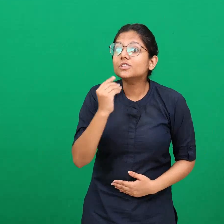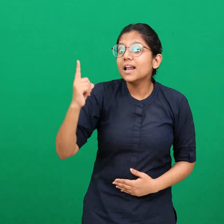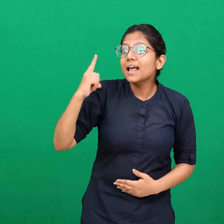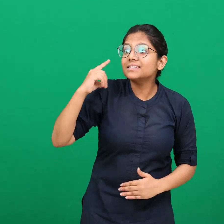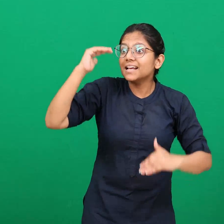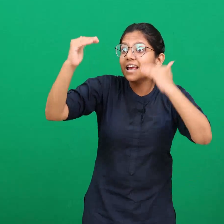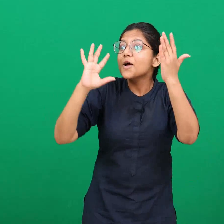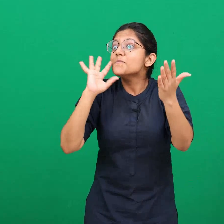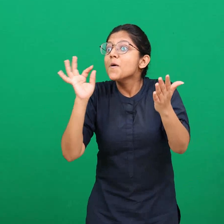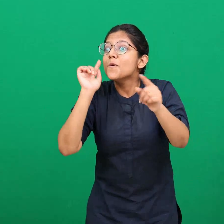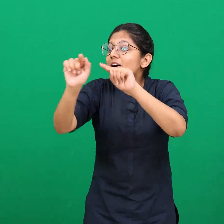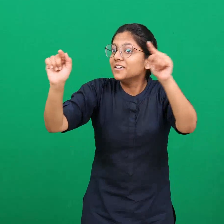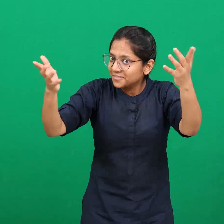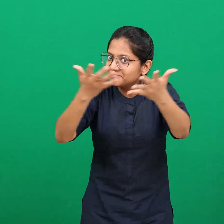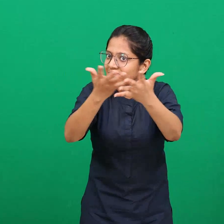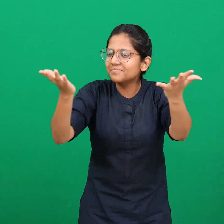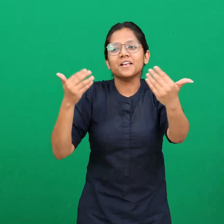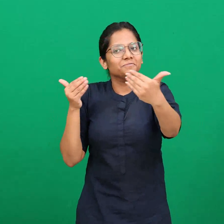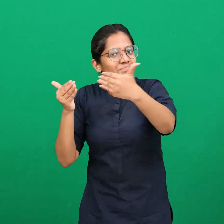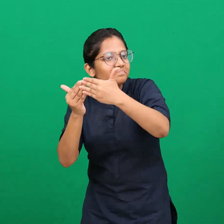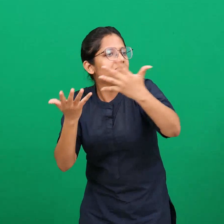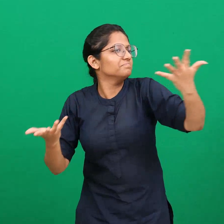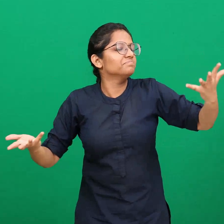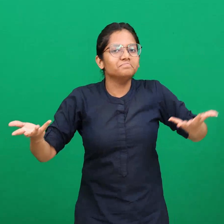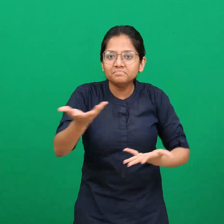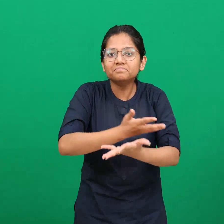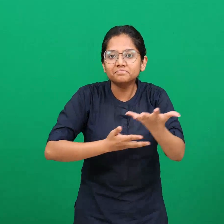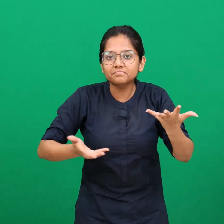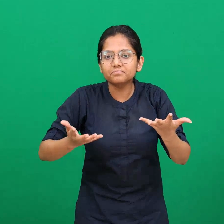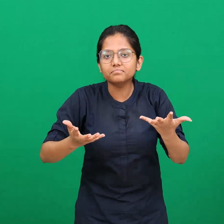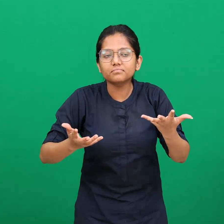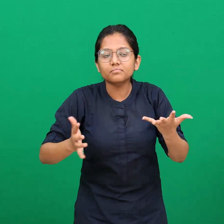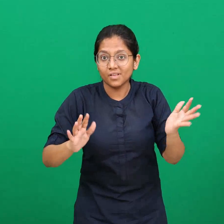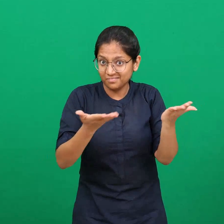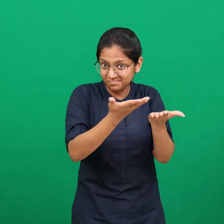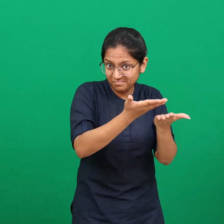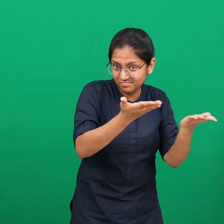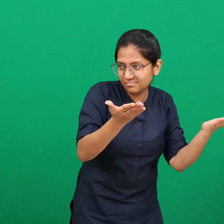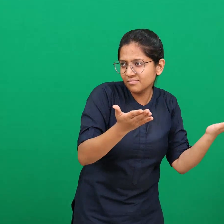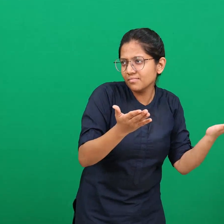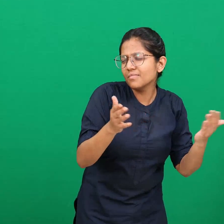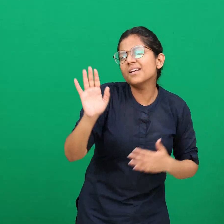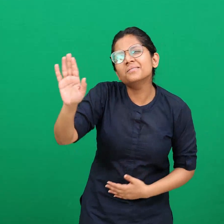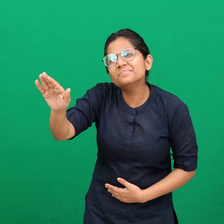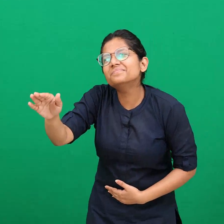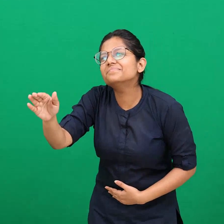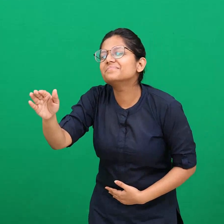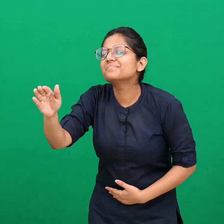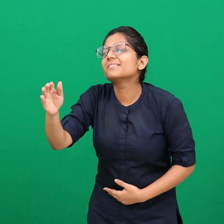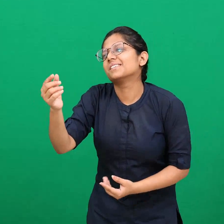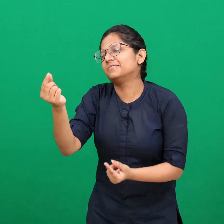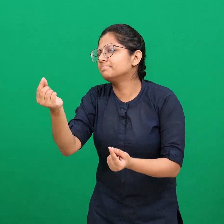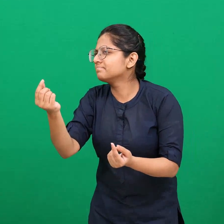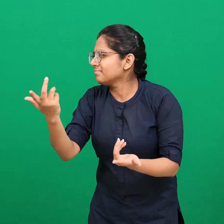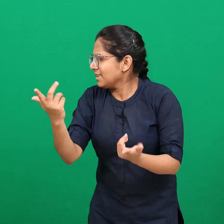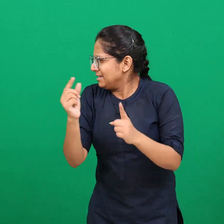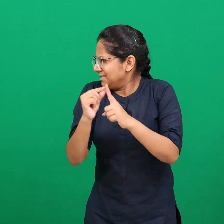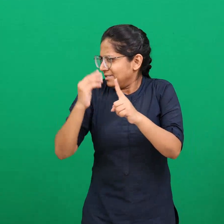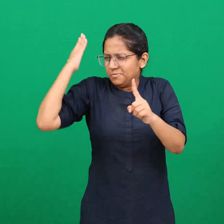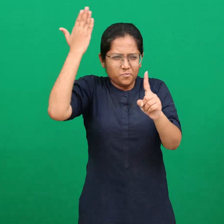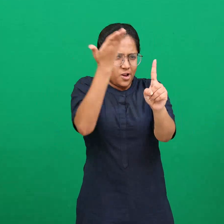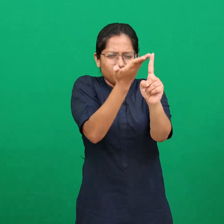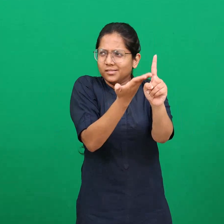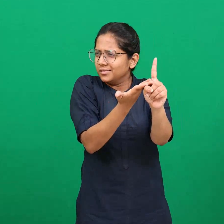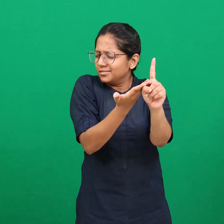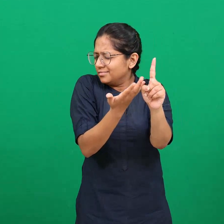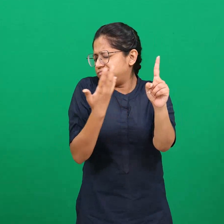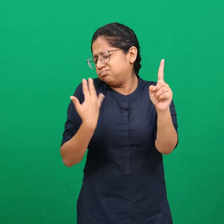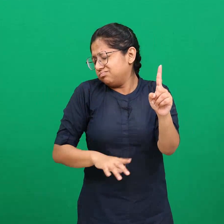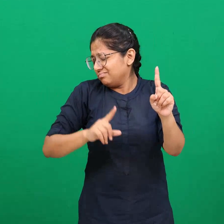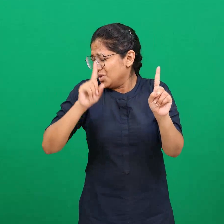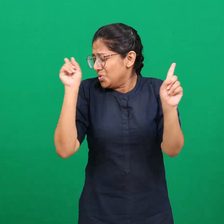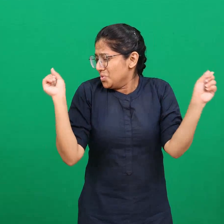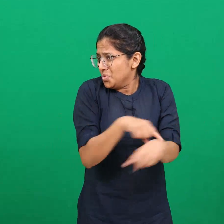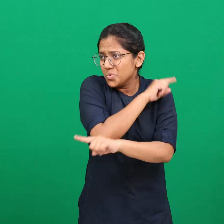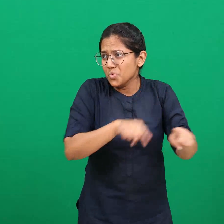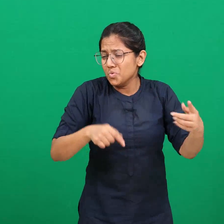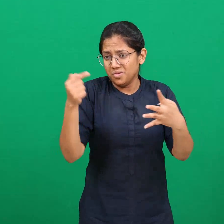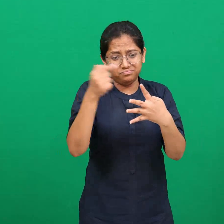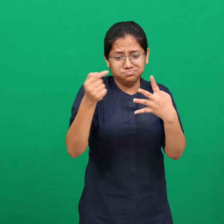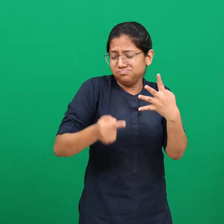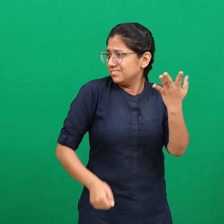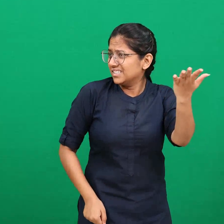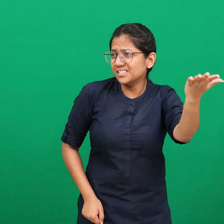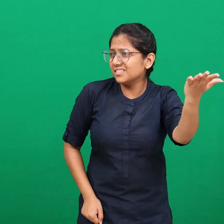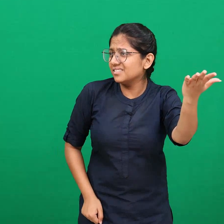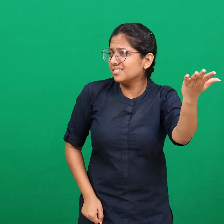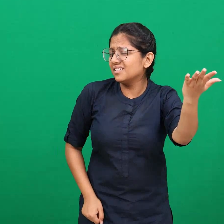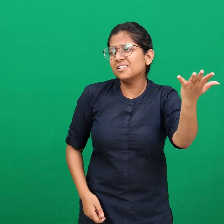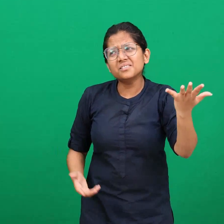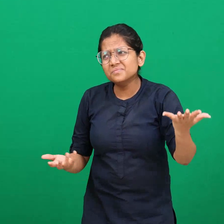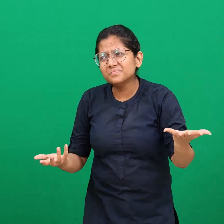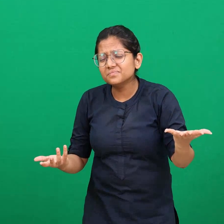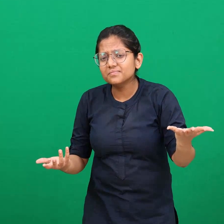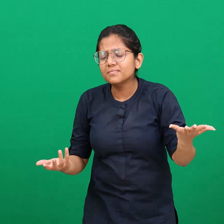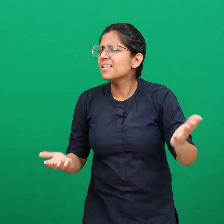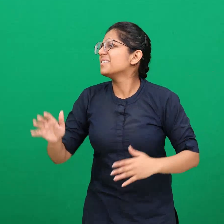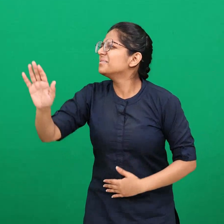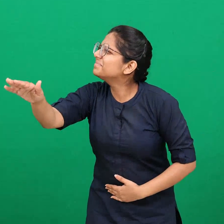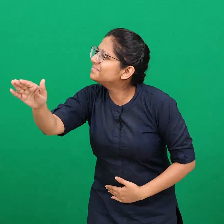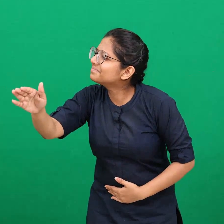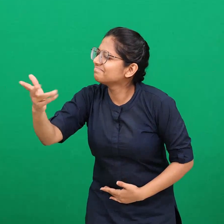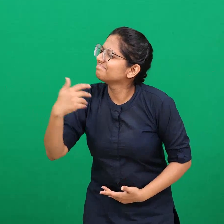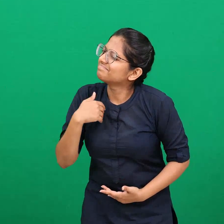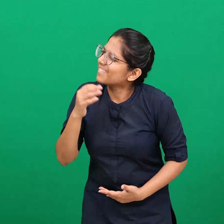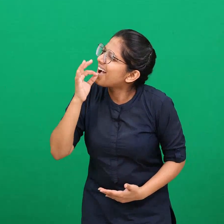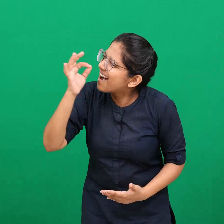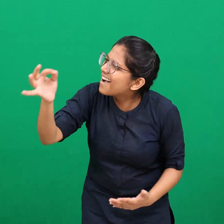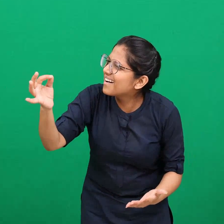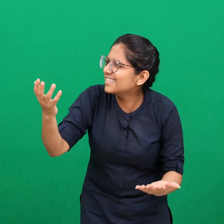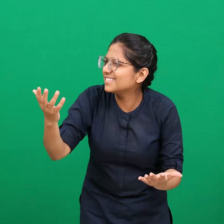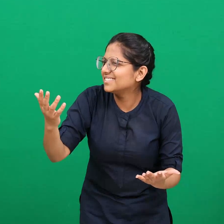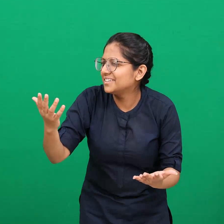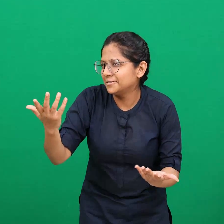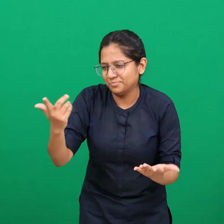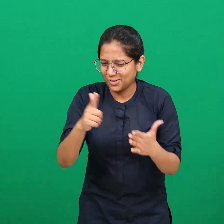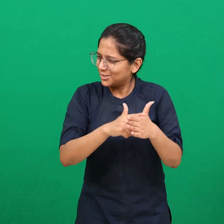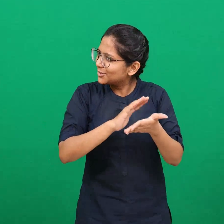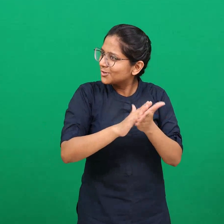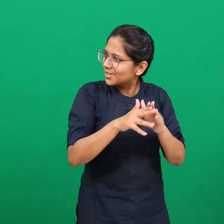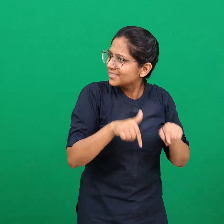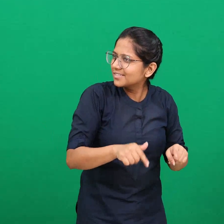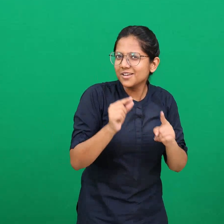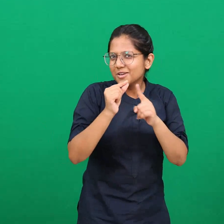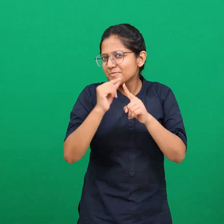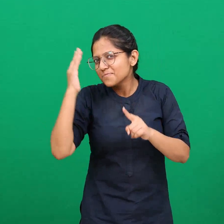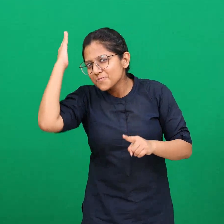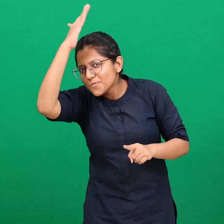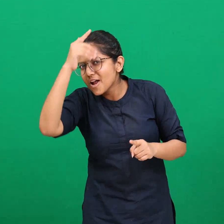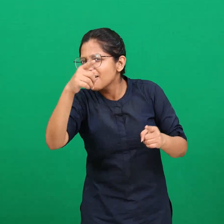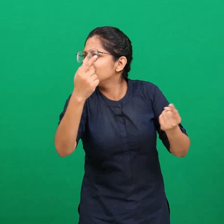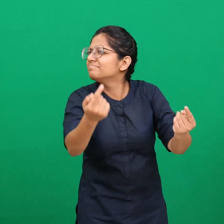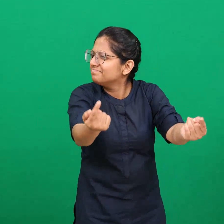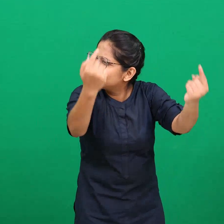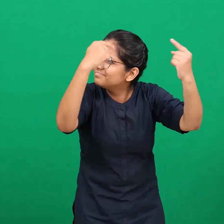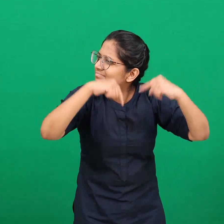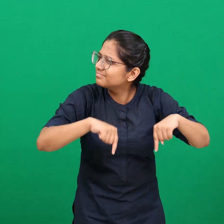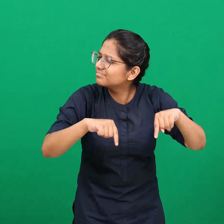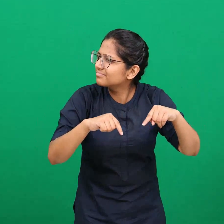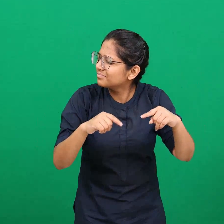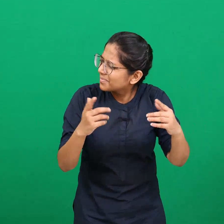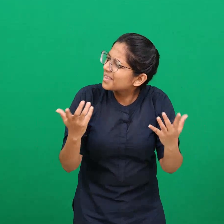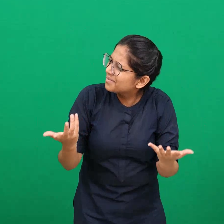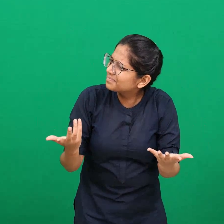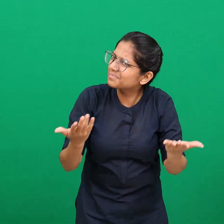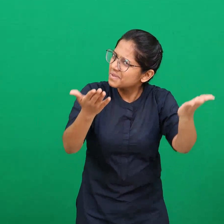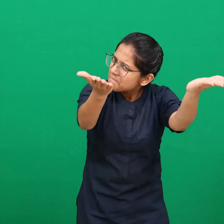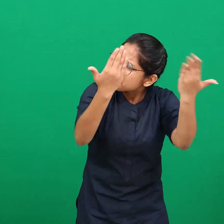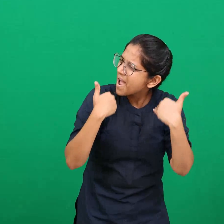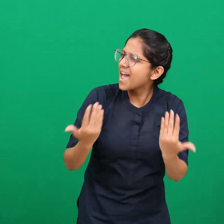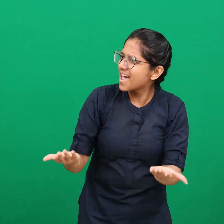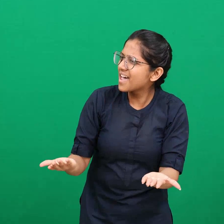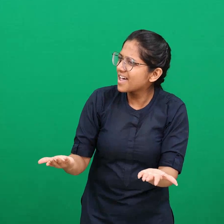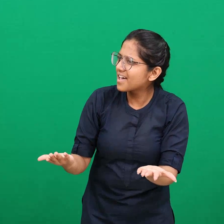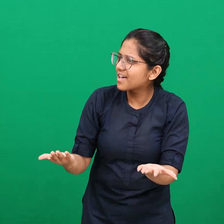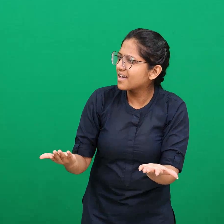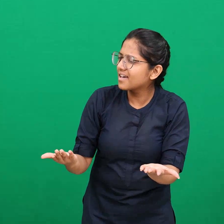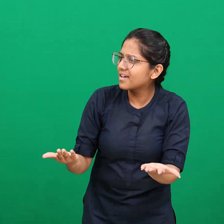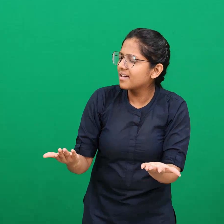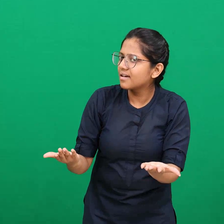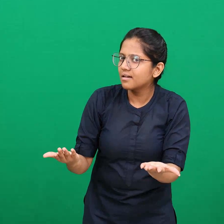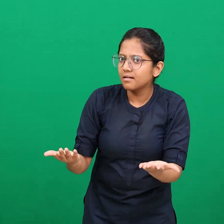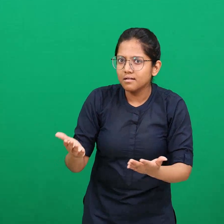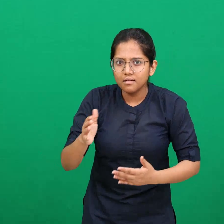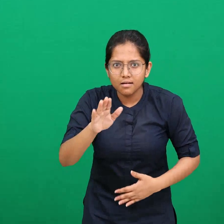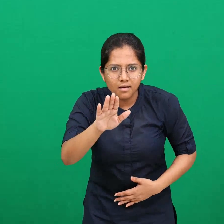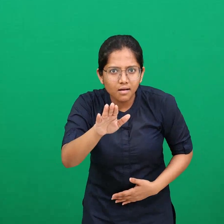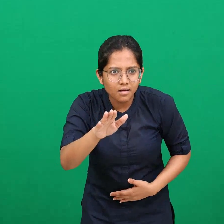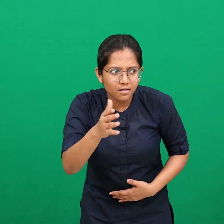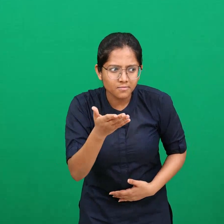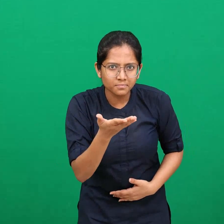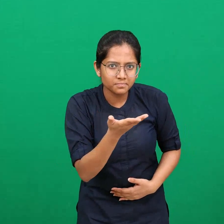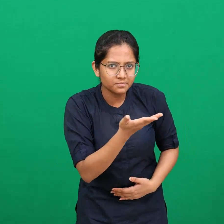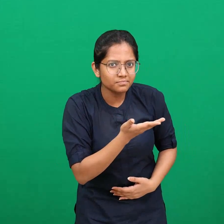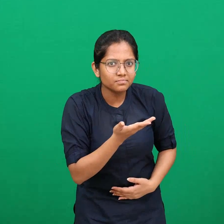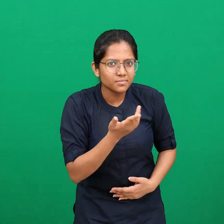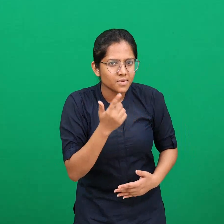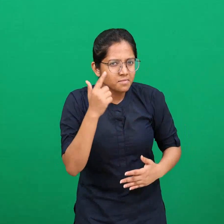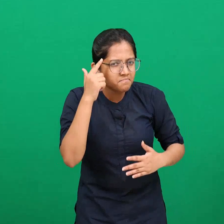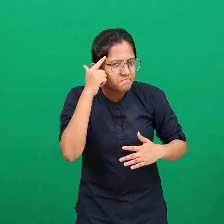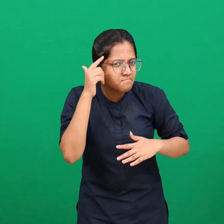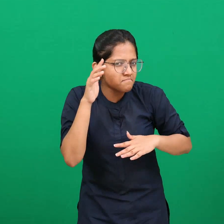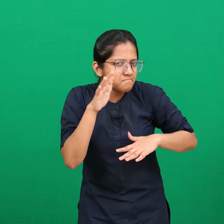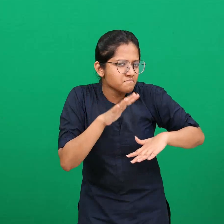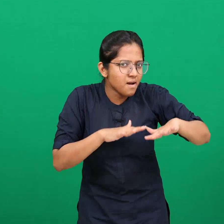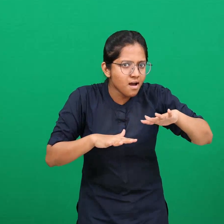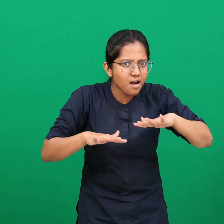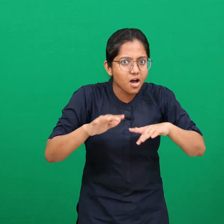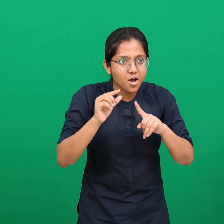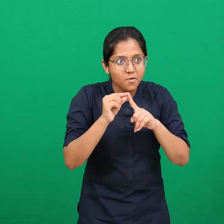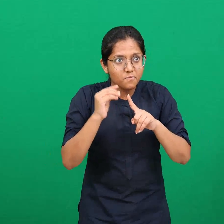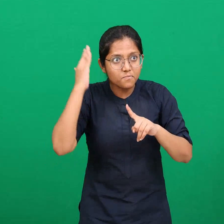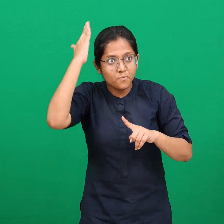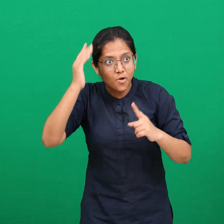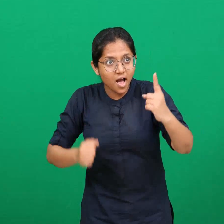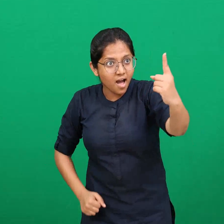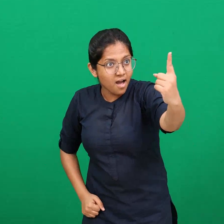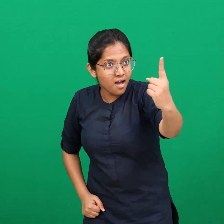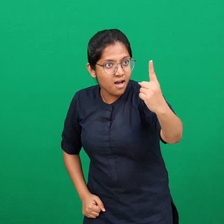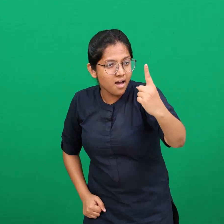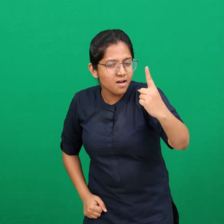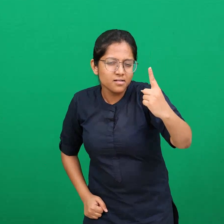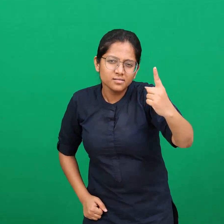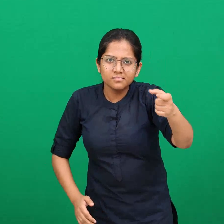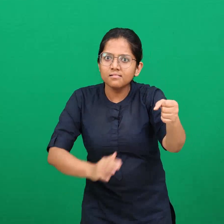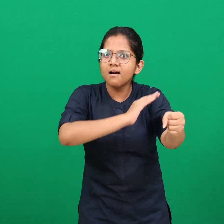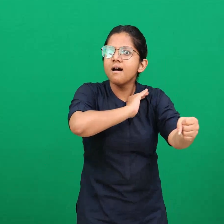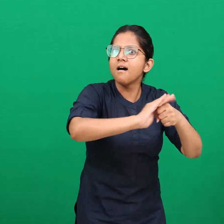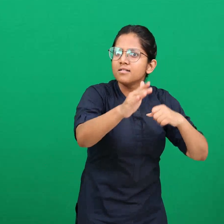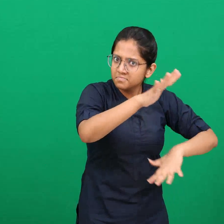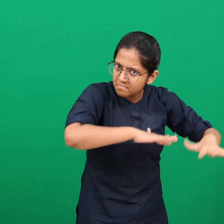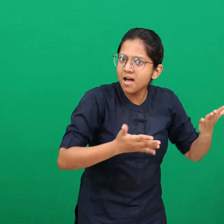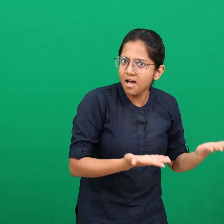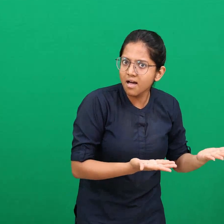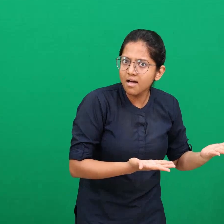They urged Festus to grant them a concession against Paul by summoning him to Jerusalem, because they were preparing an ambush to kill him along the way.